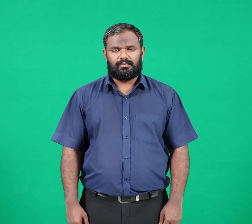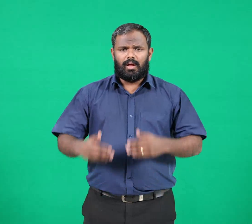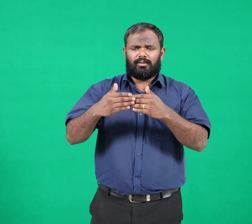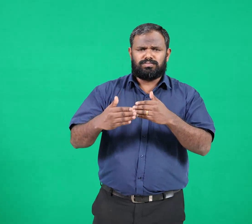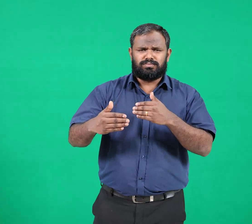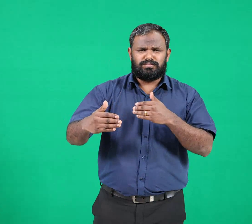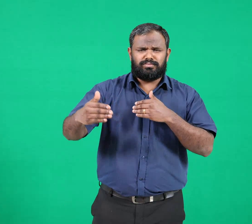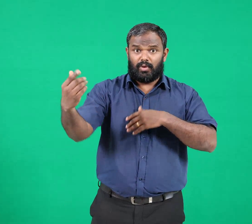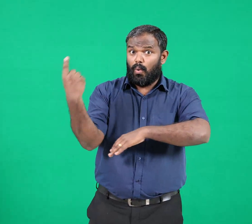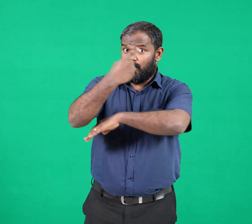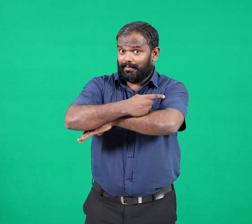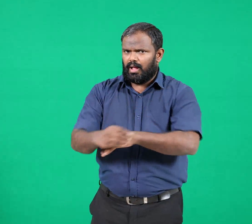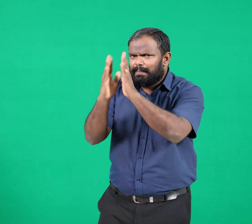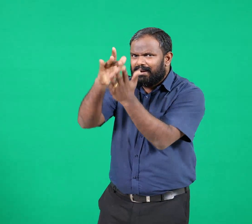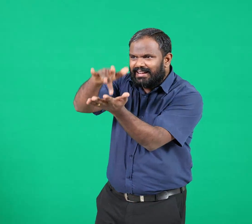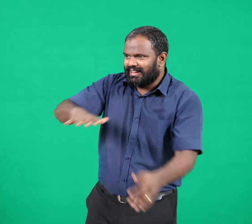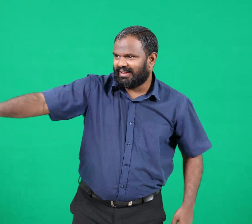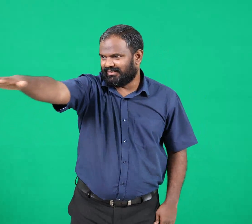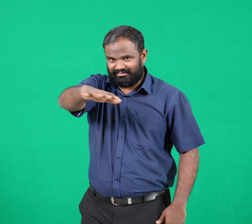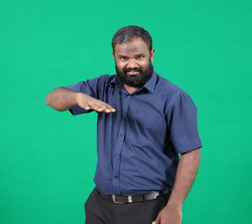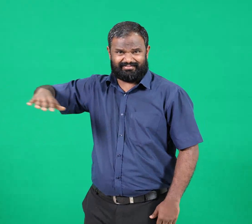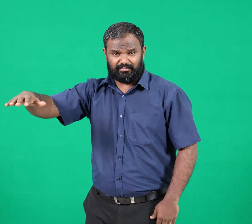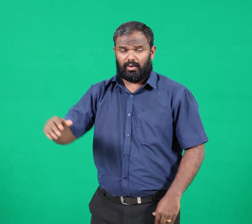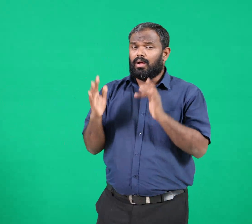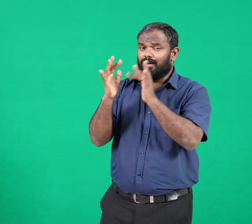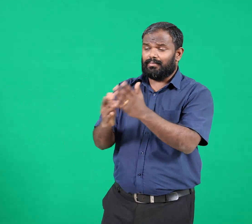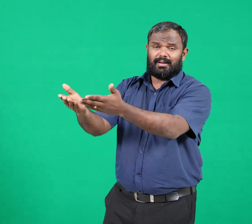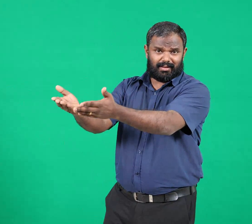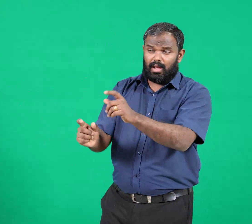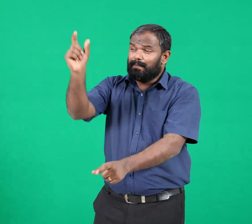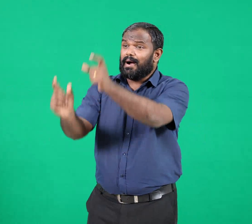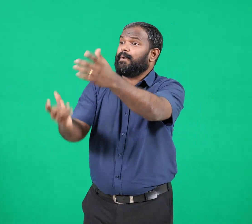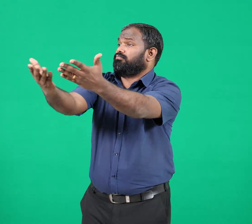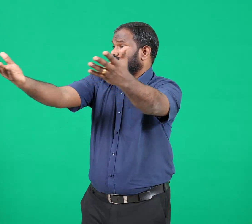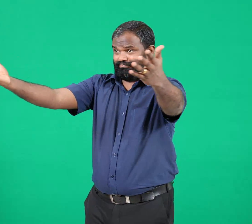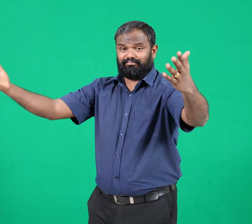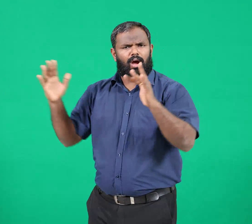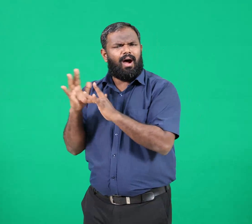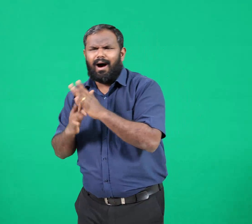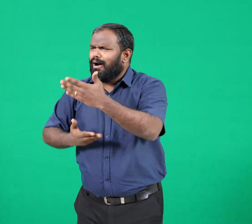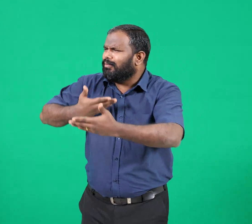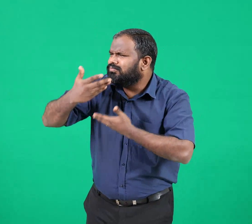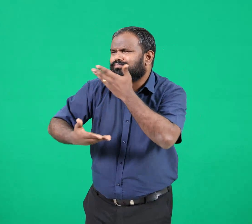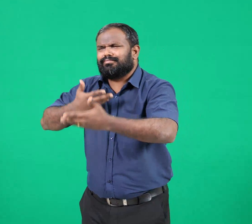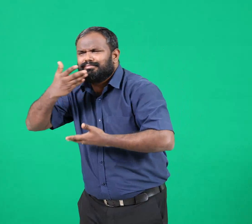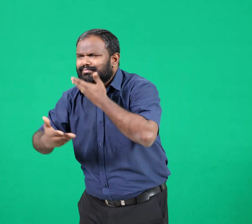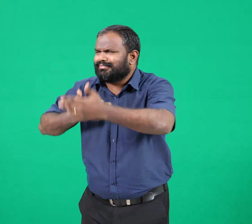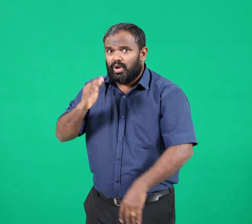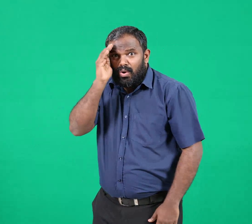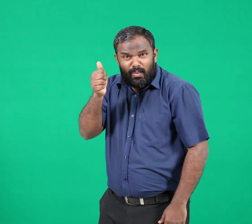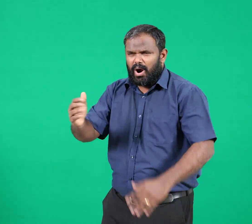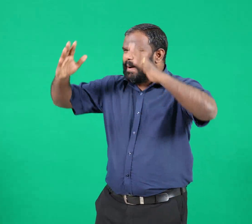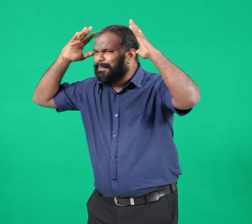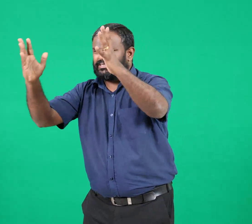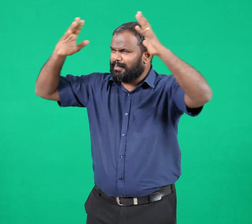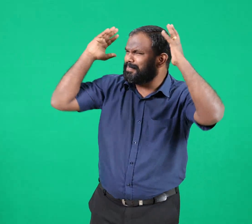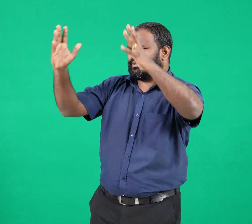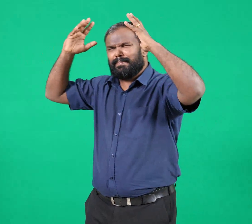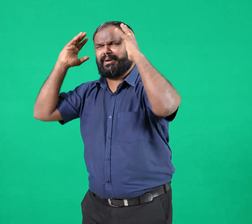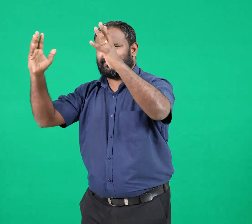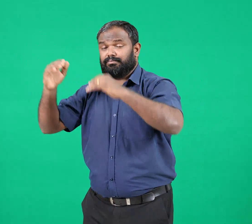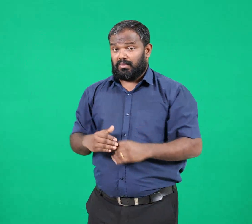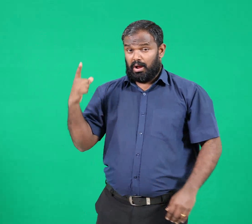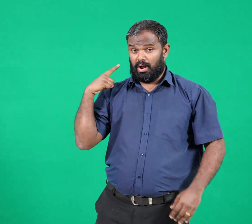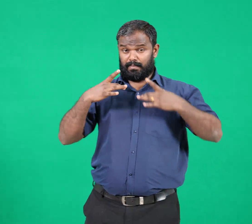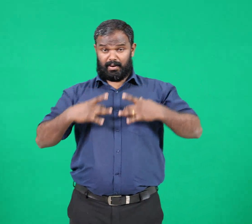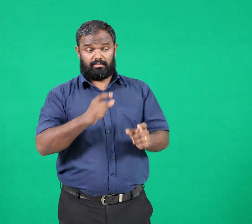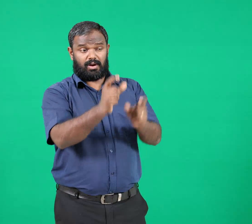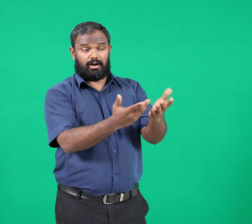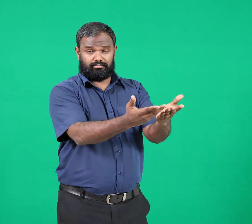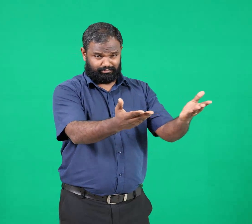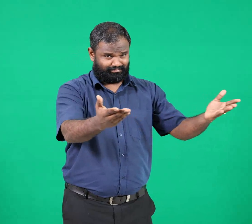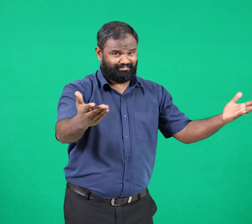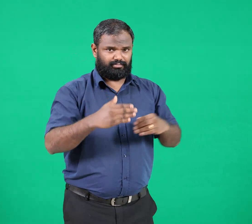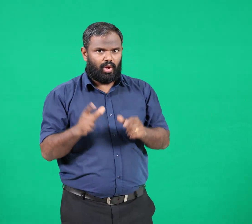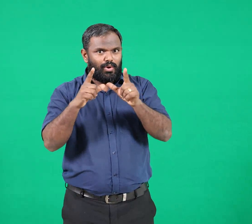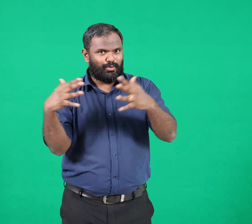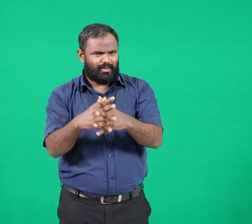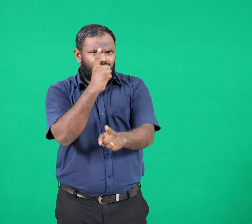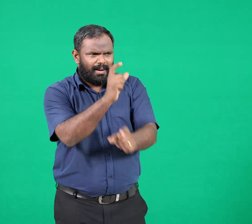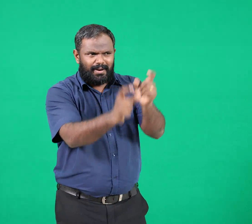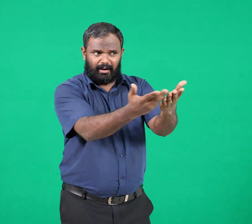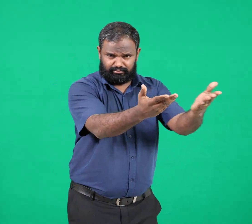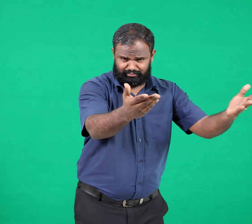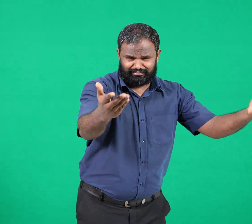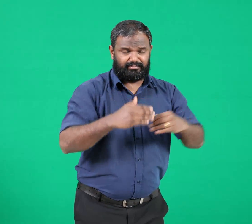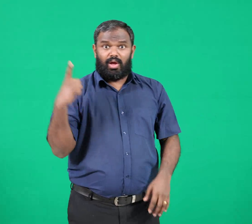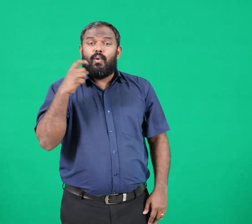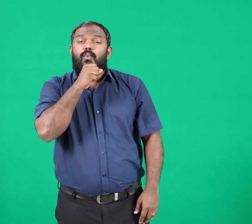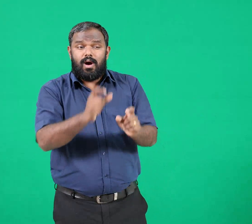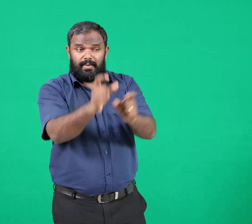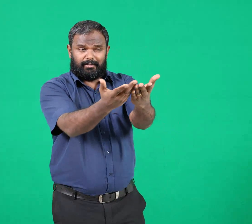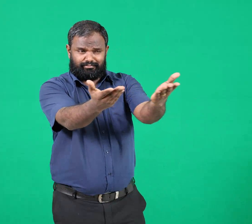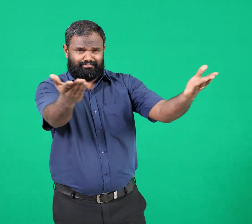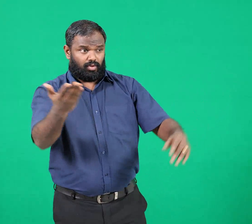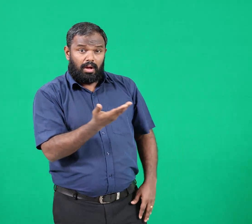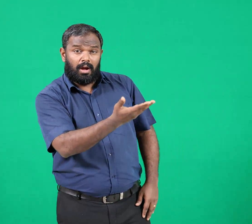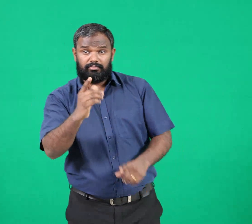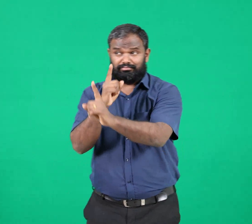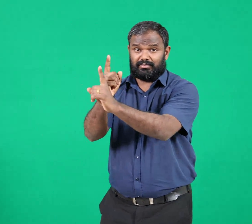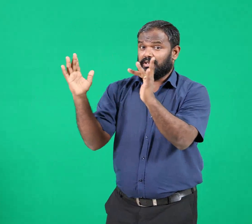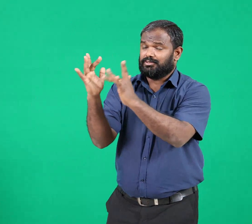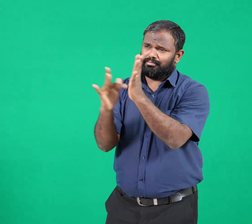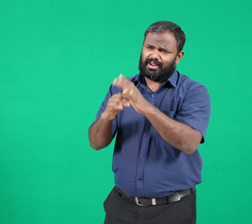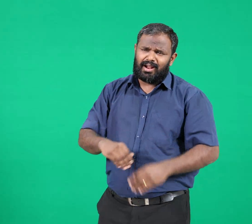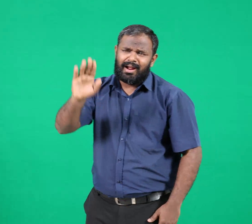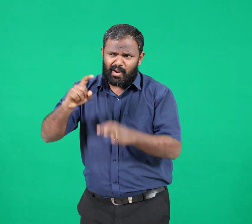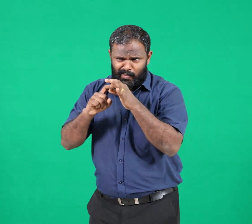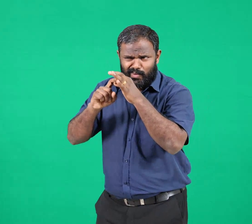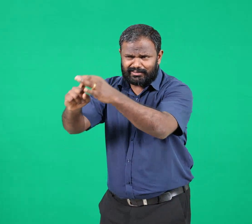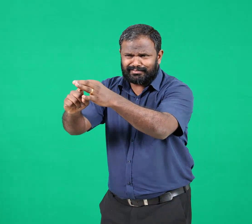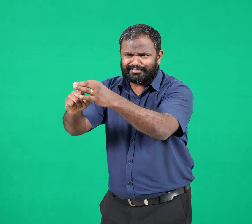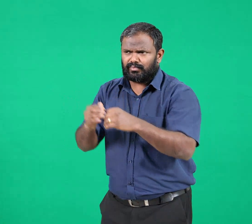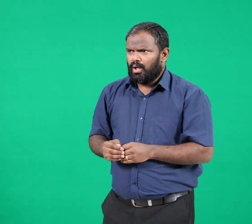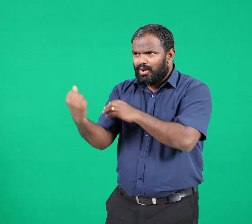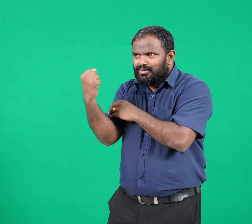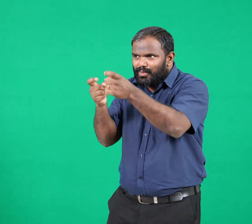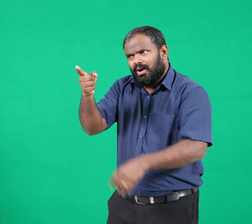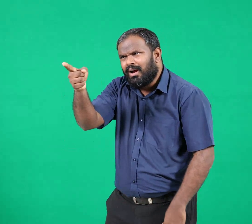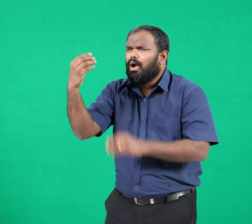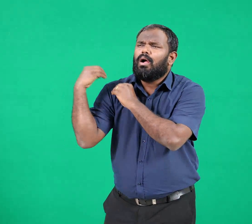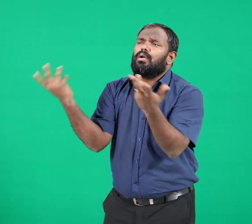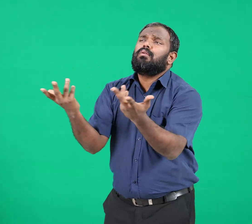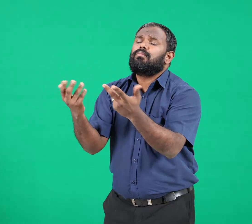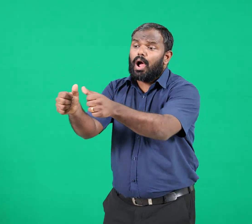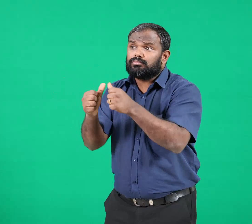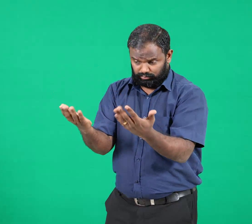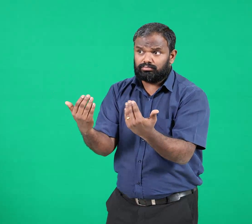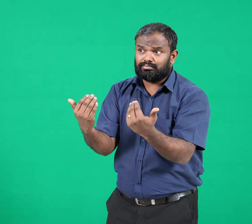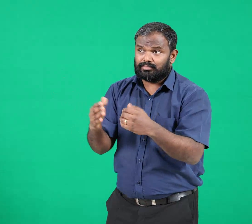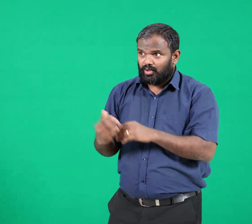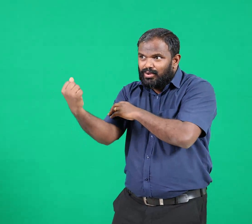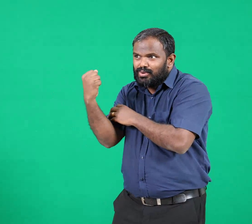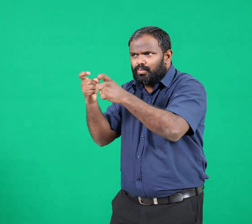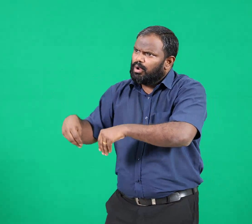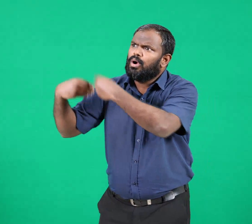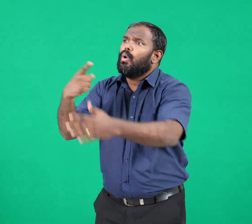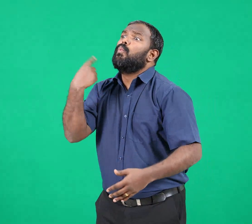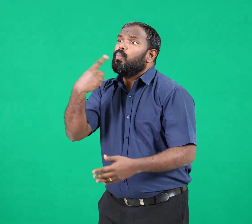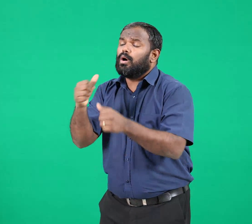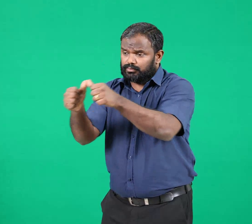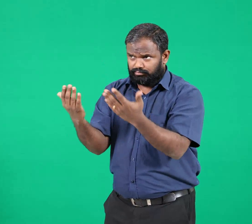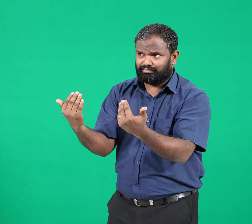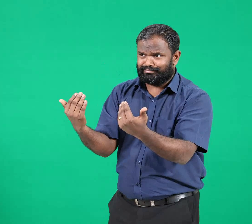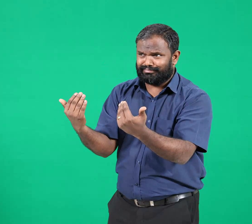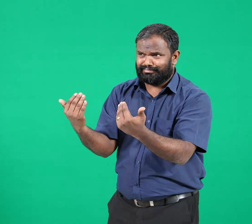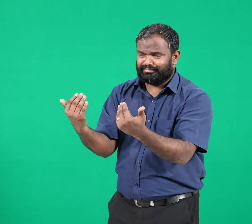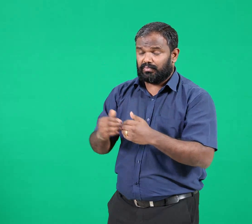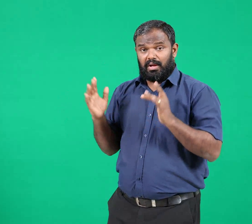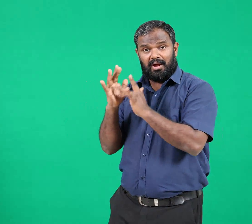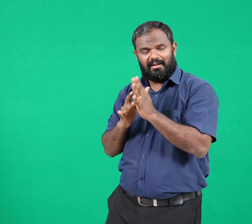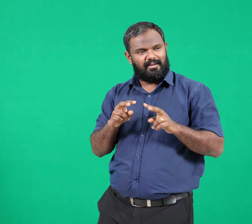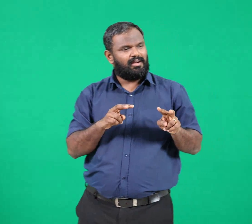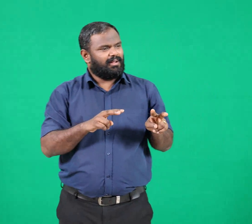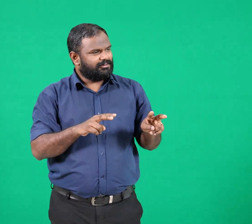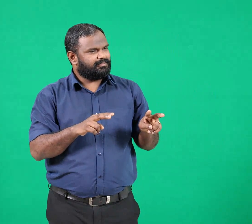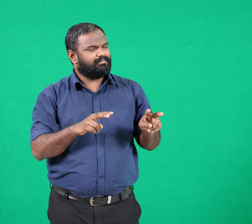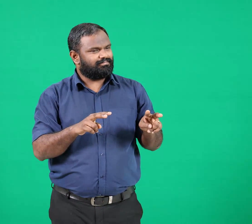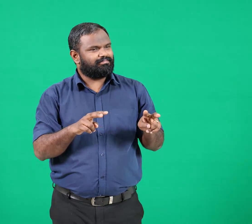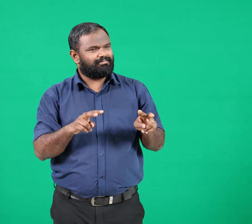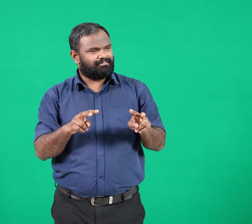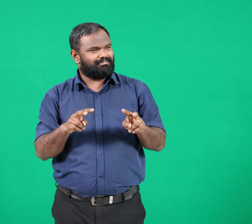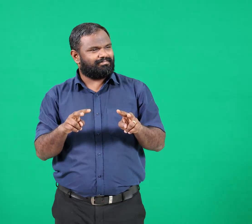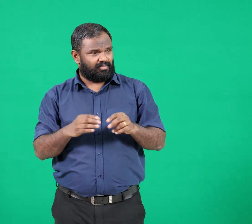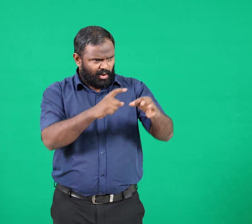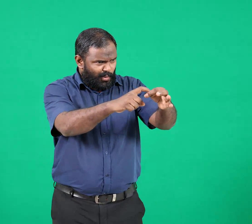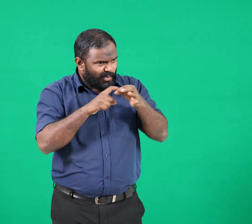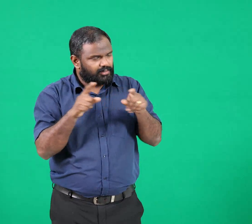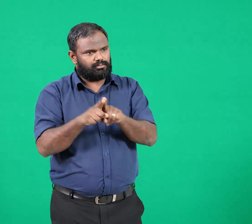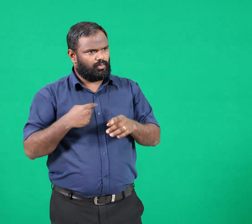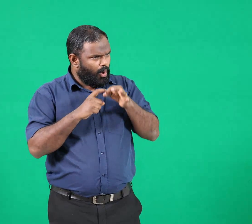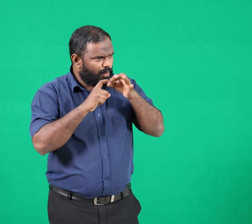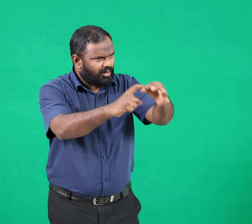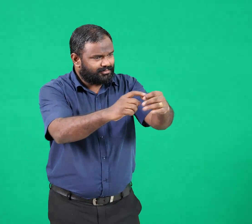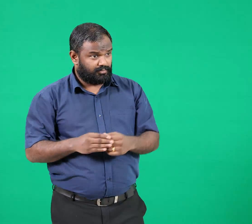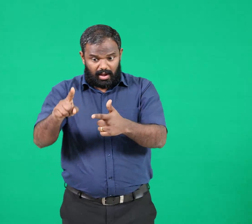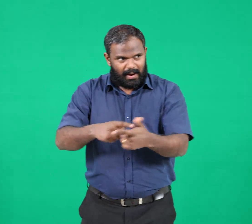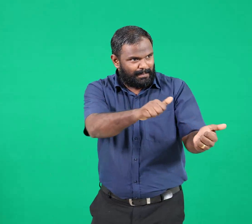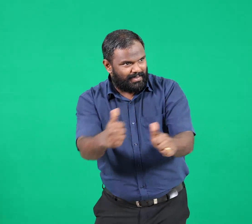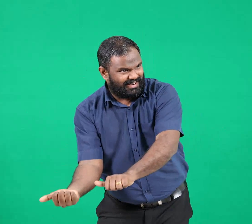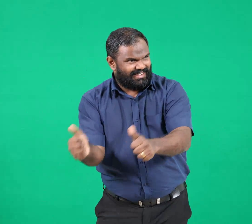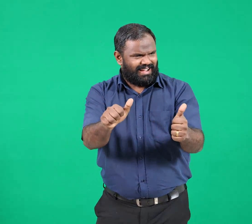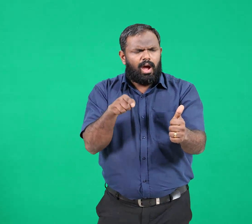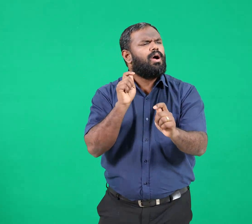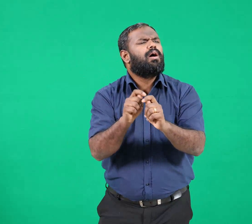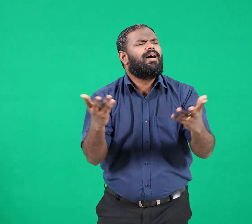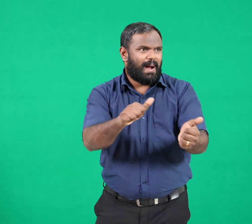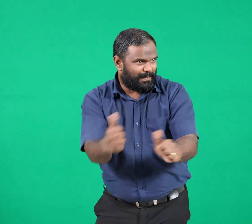One day as Jesus was teaching the people in the temple courts and proclaiming the gospel, the chief priests and scribes, together with the elders, came up to Him. "Tell us," they said, "by what authority are You doing these things, and who gave You this authority?"